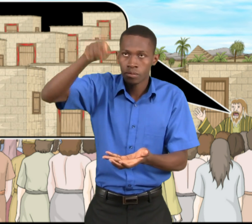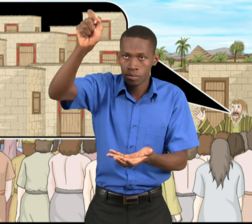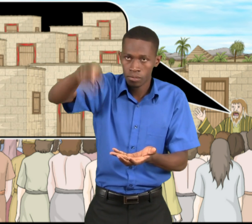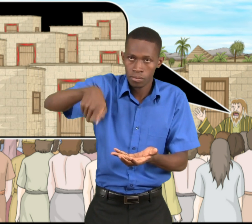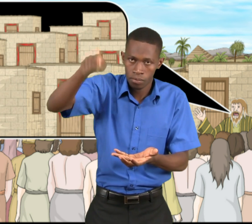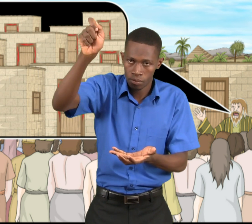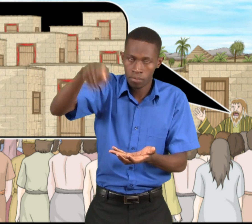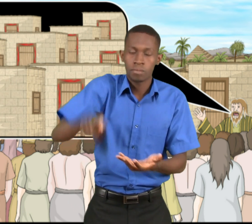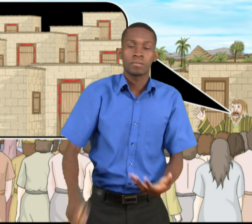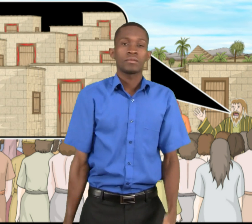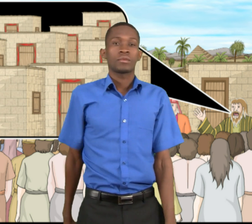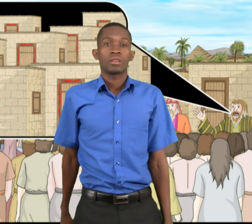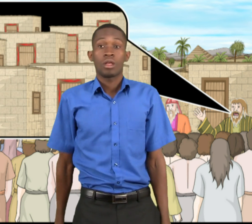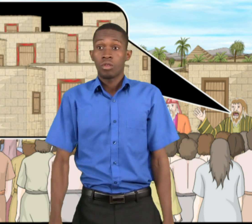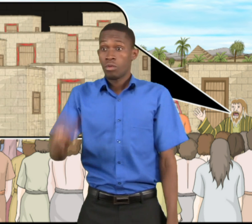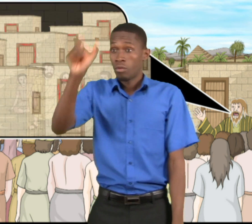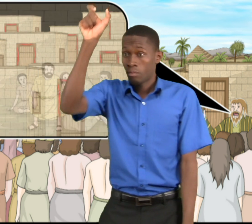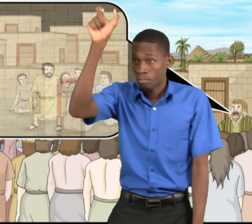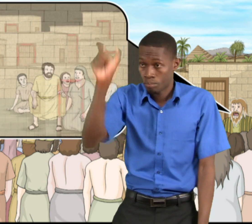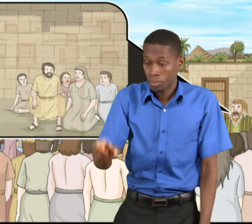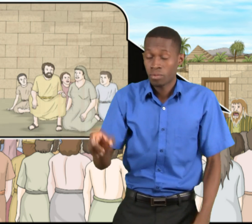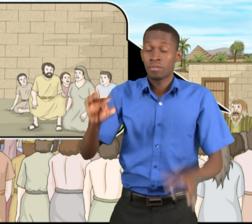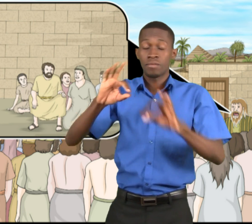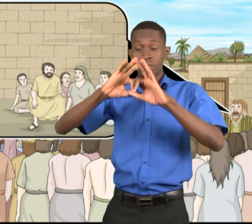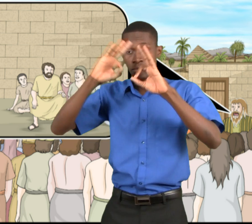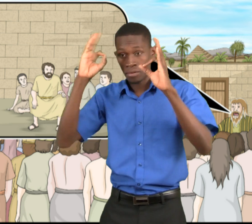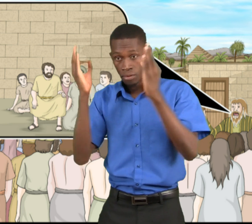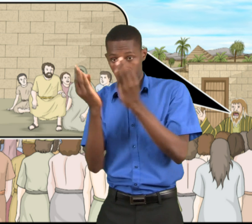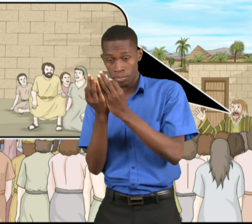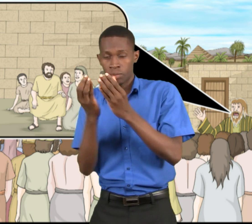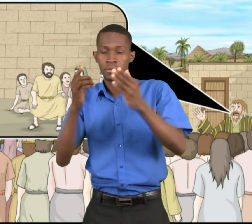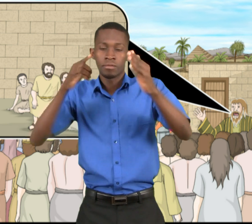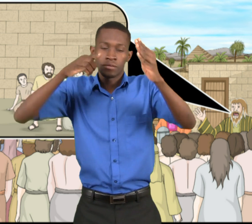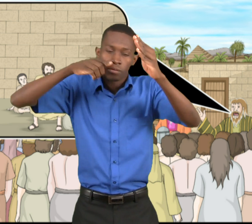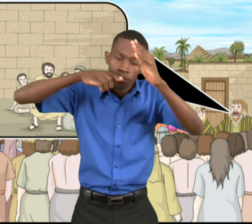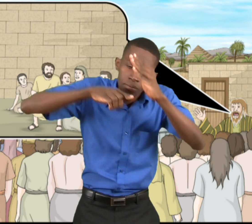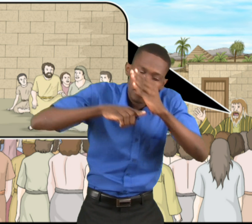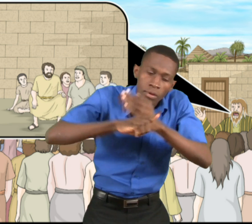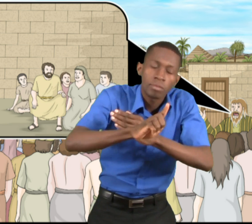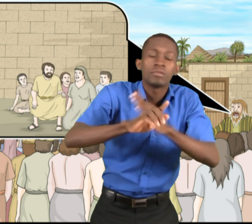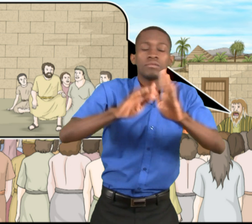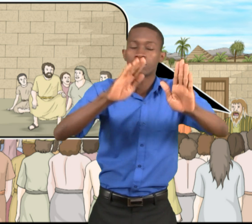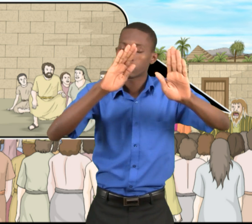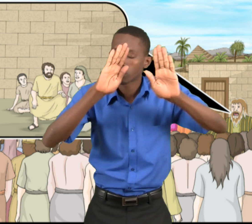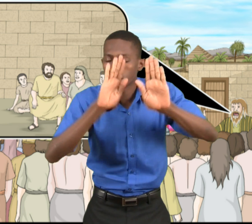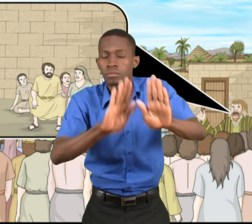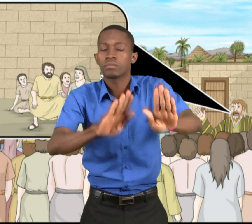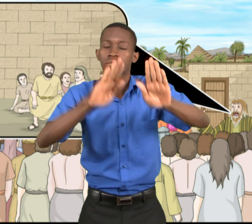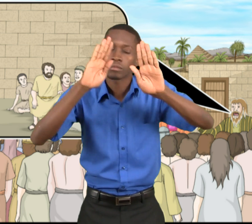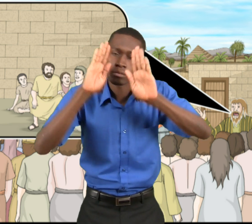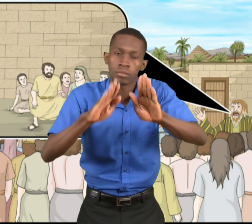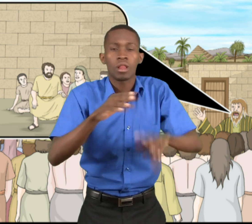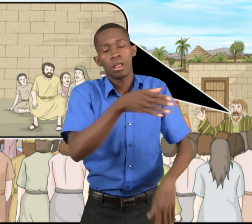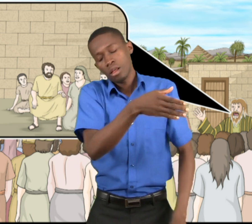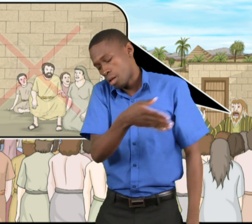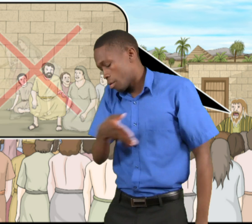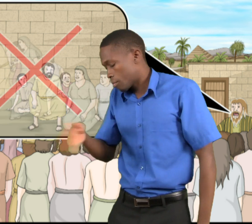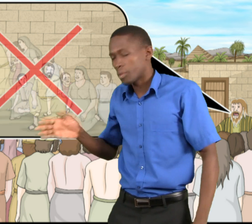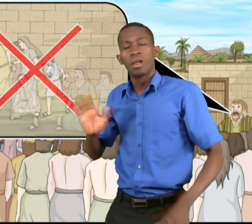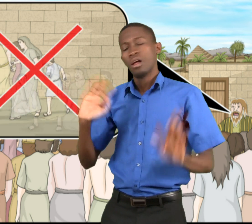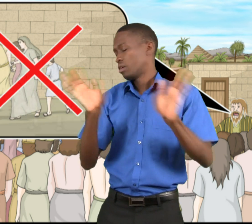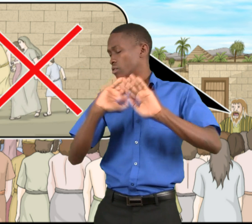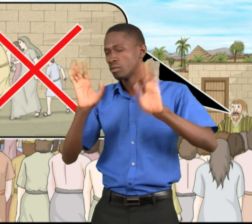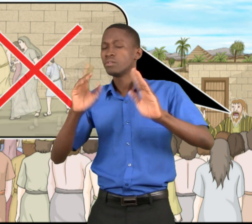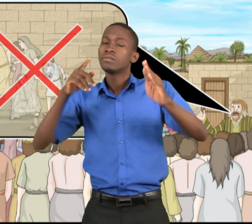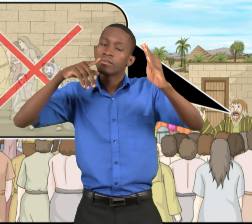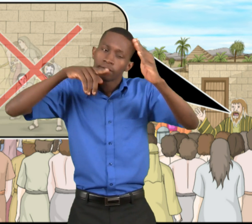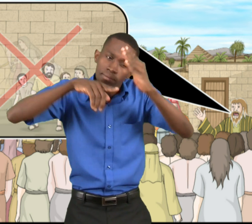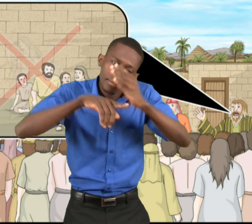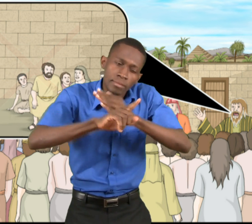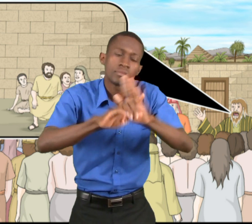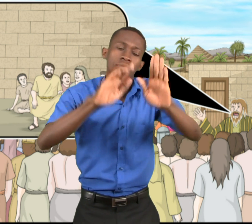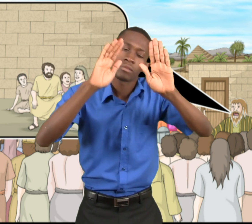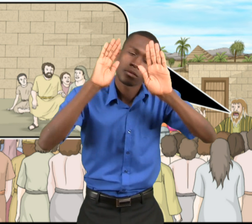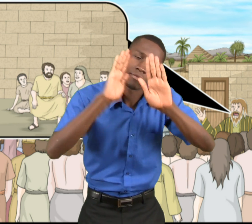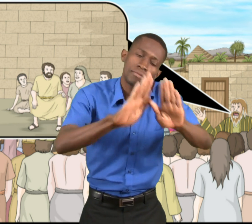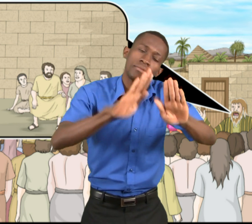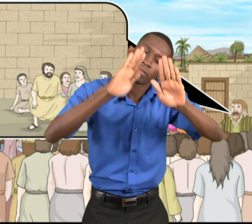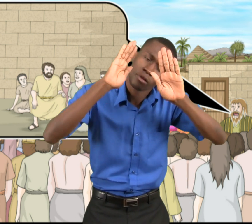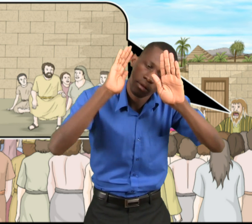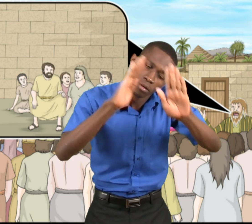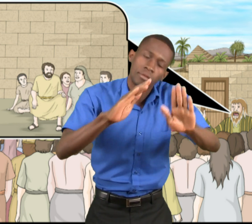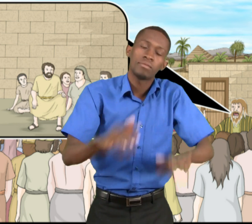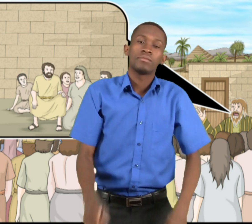None of you shall go out the door of his house until morning.